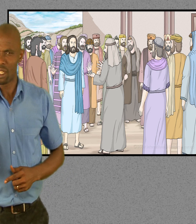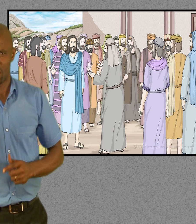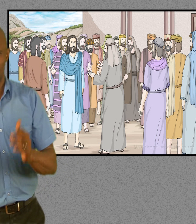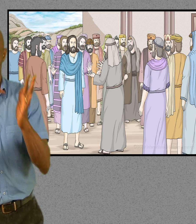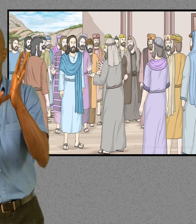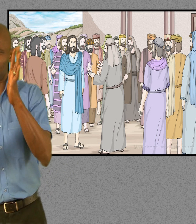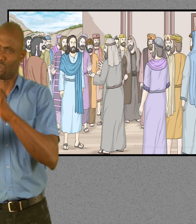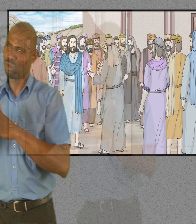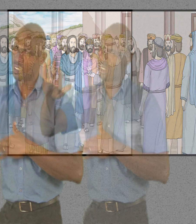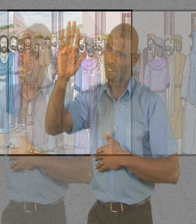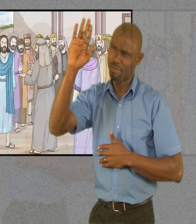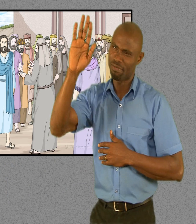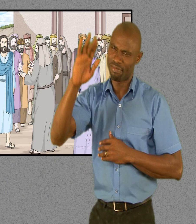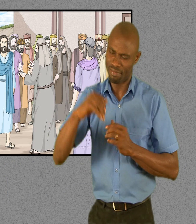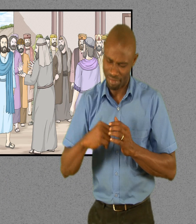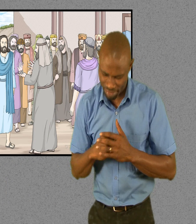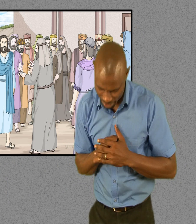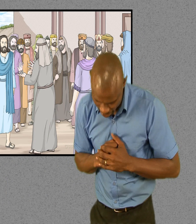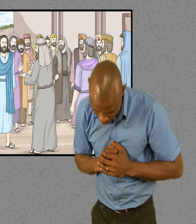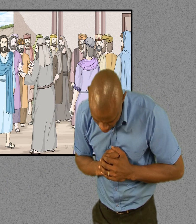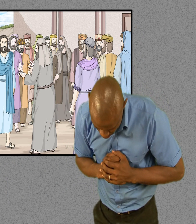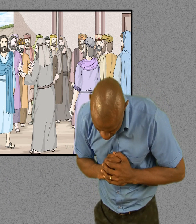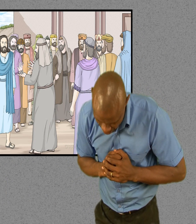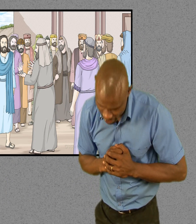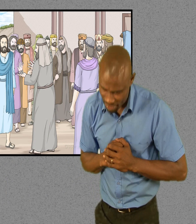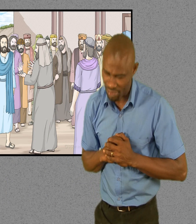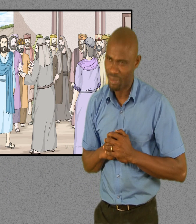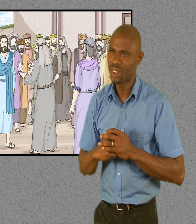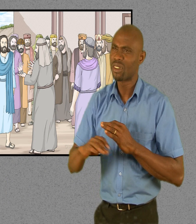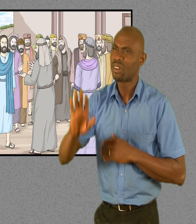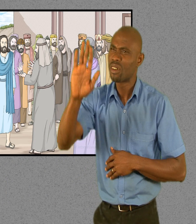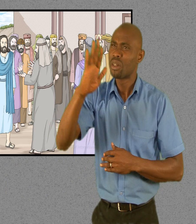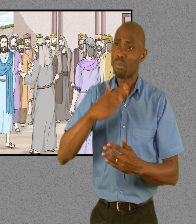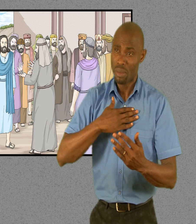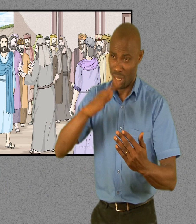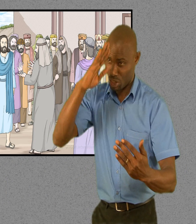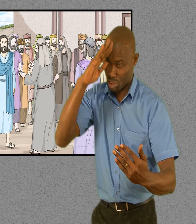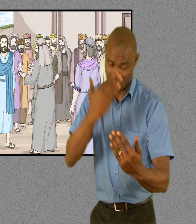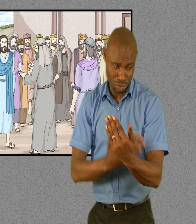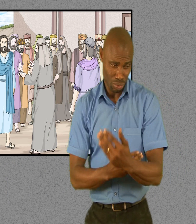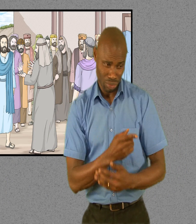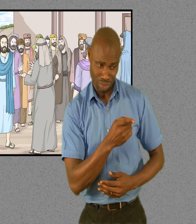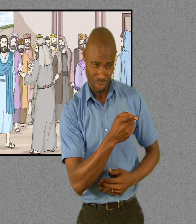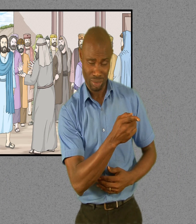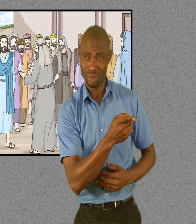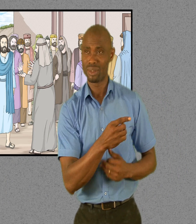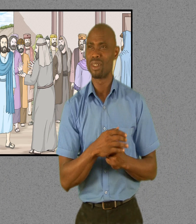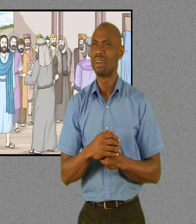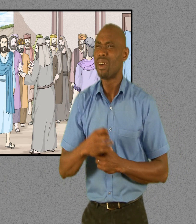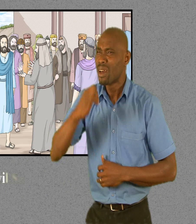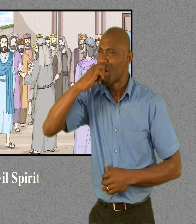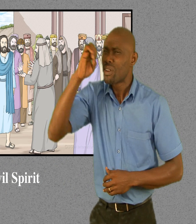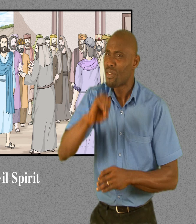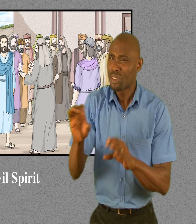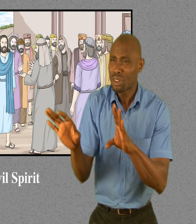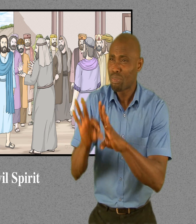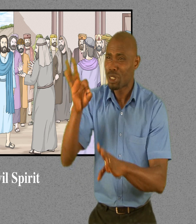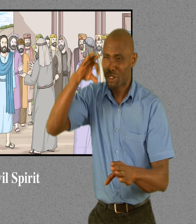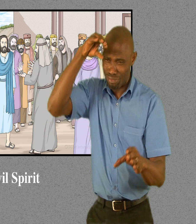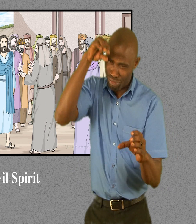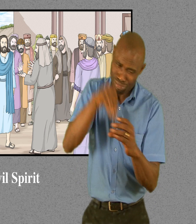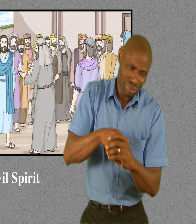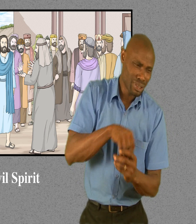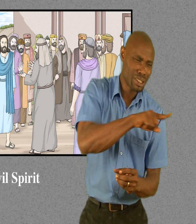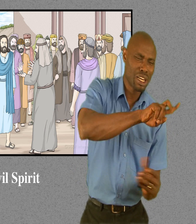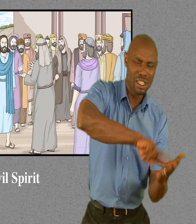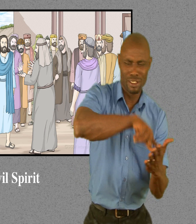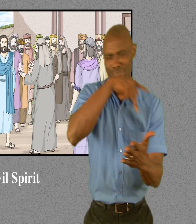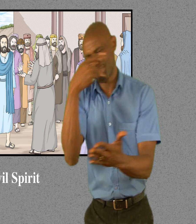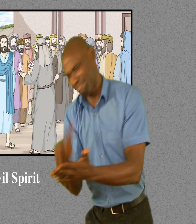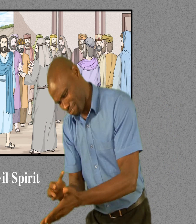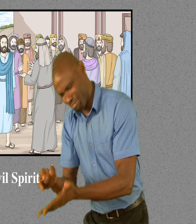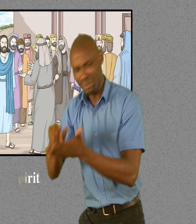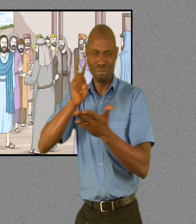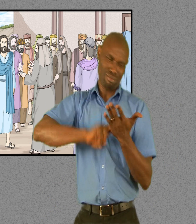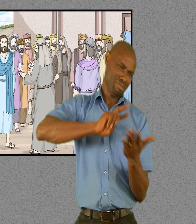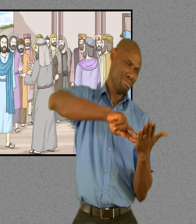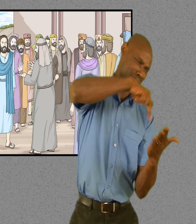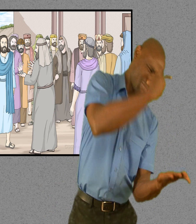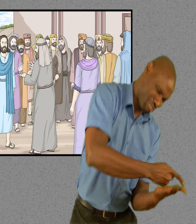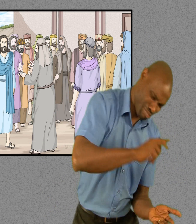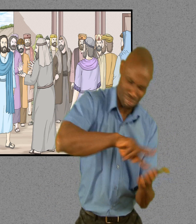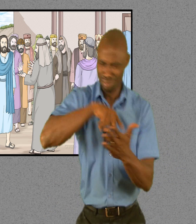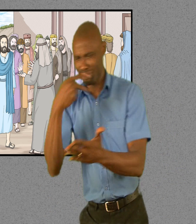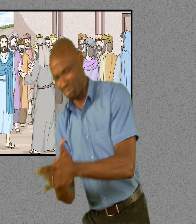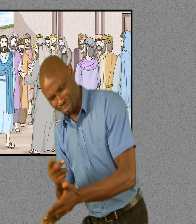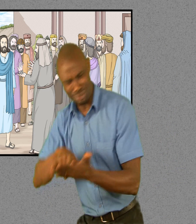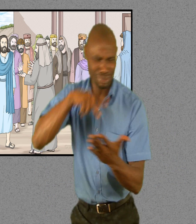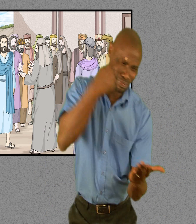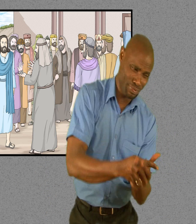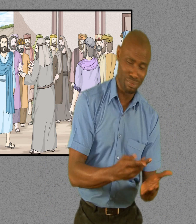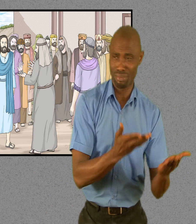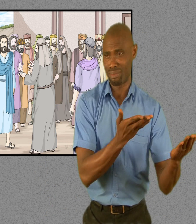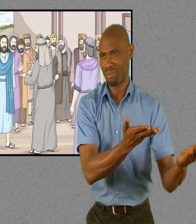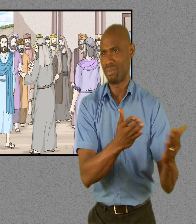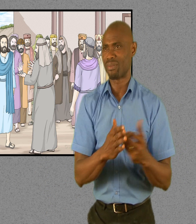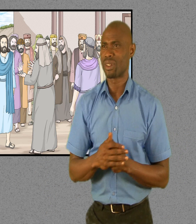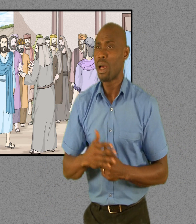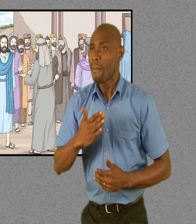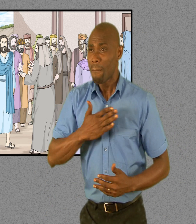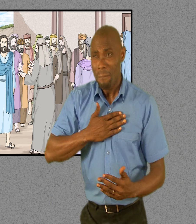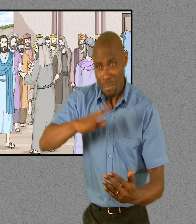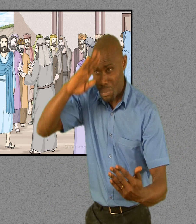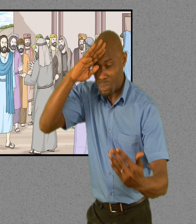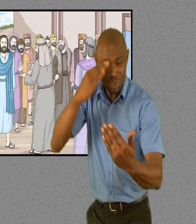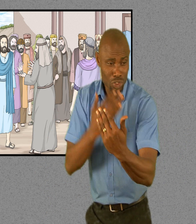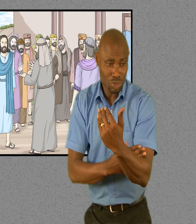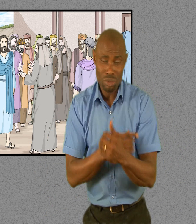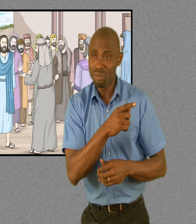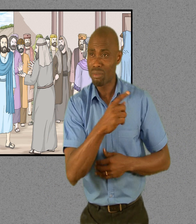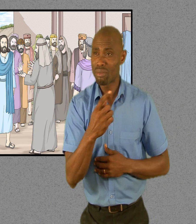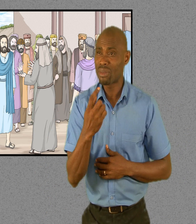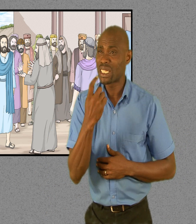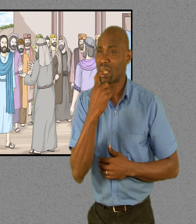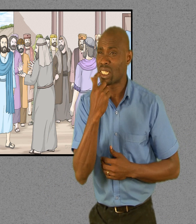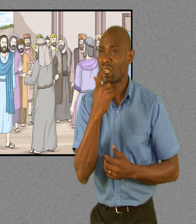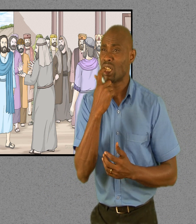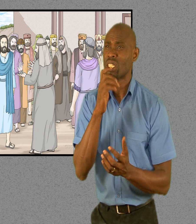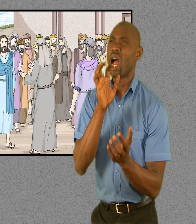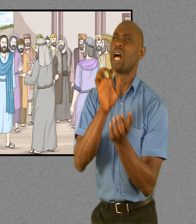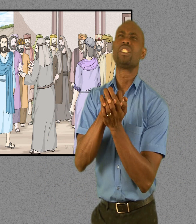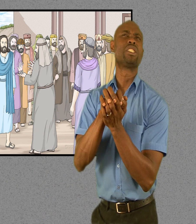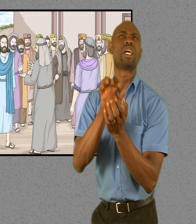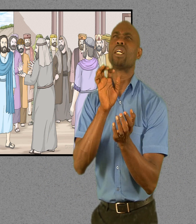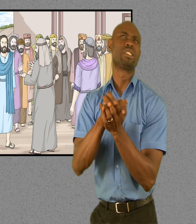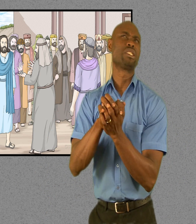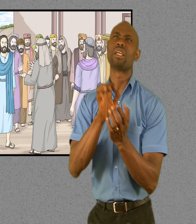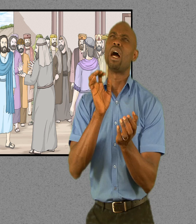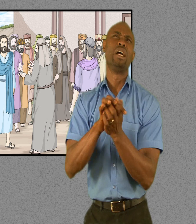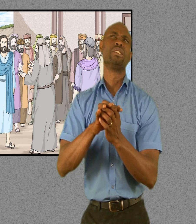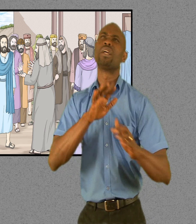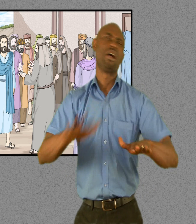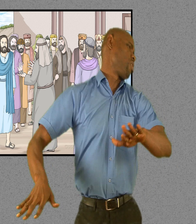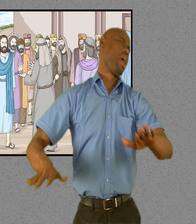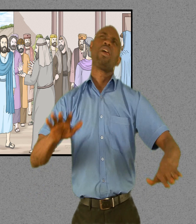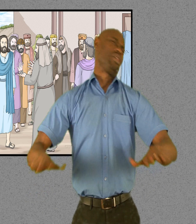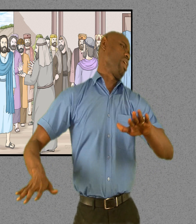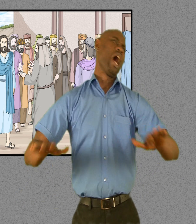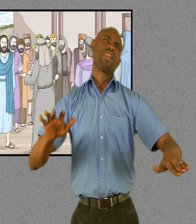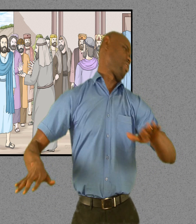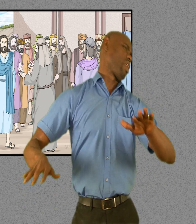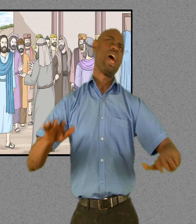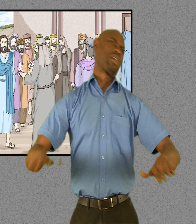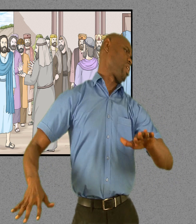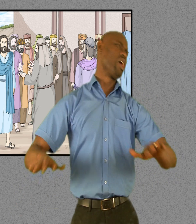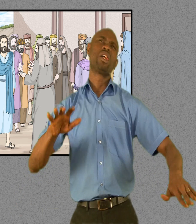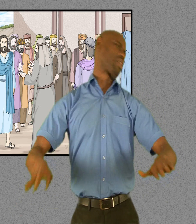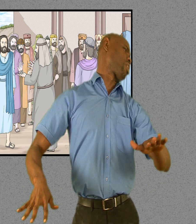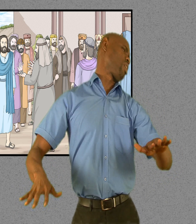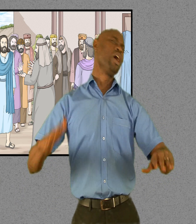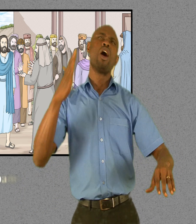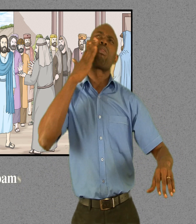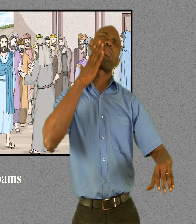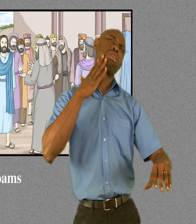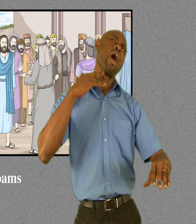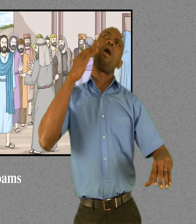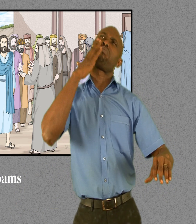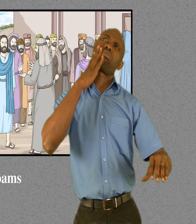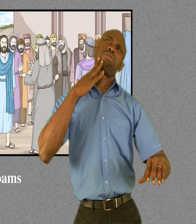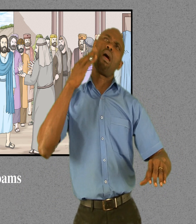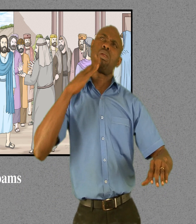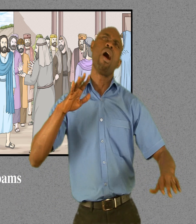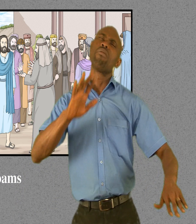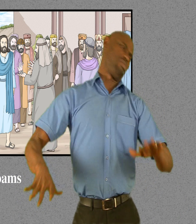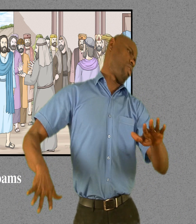Someone in the crowd replied, “Teacher, I brought You my son, who has a spirit that makes him mute. Whenever it seizes him, it throws him to the ground.